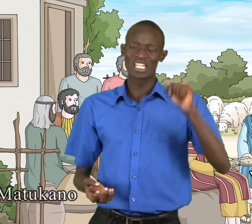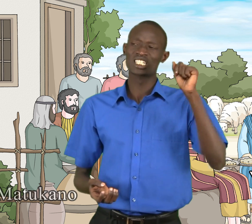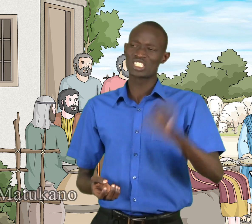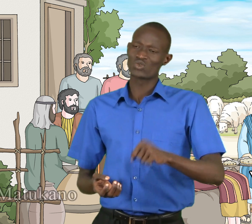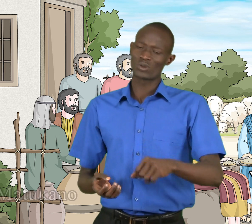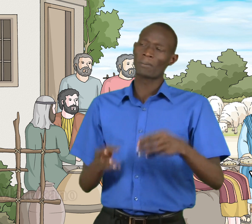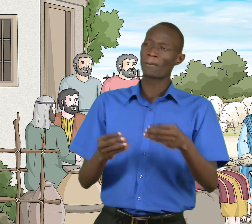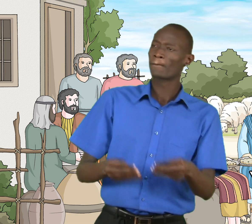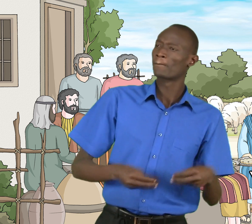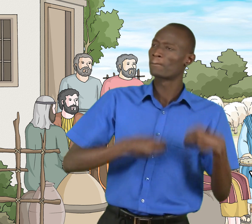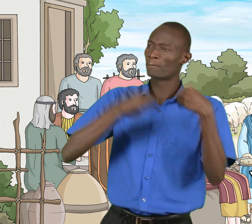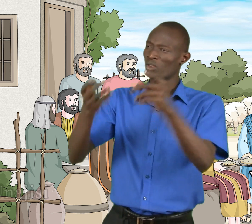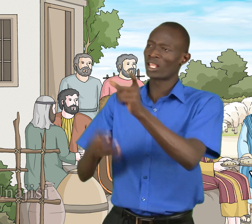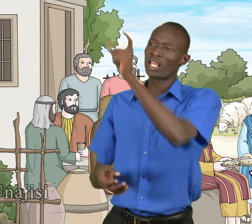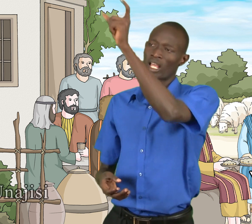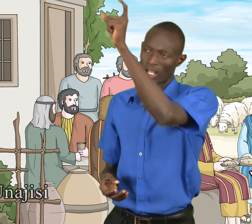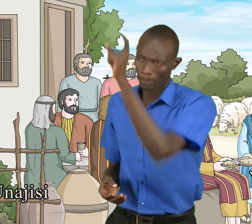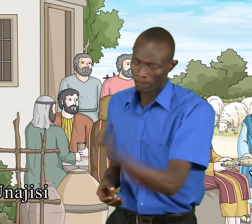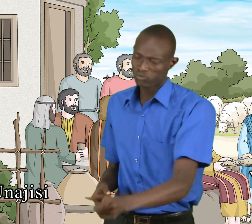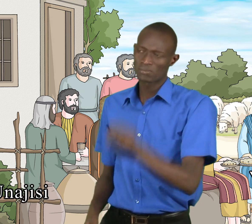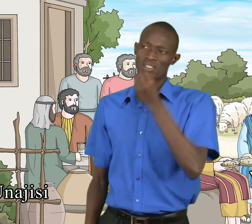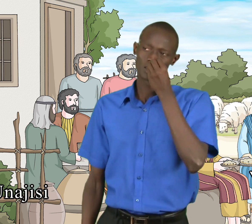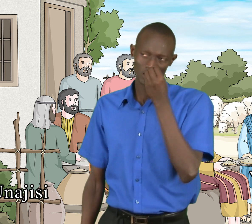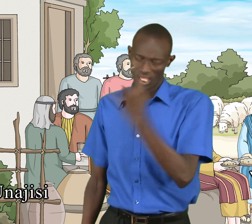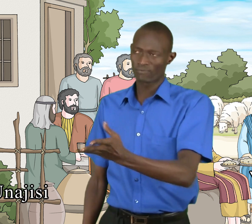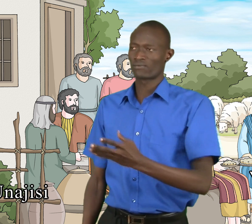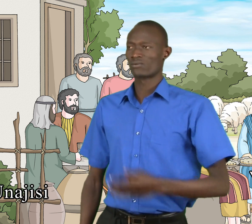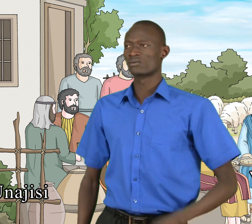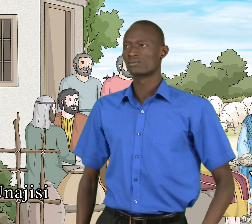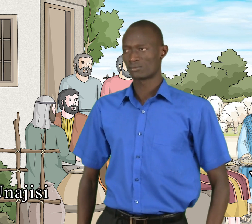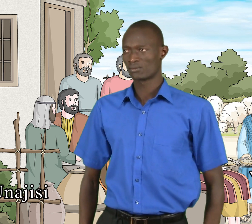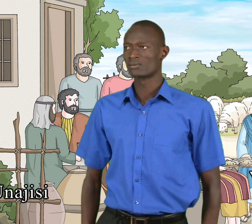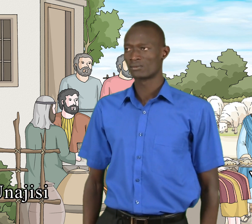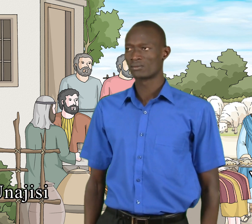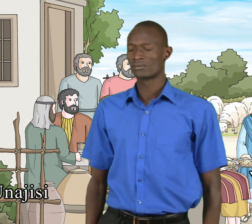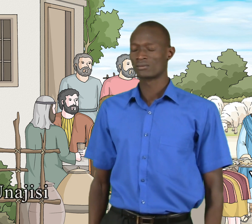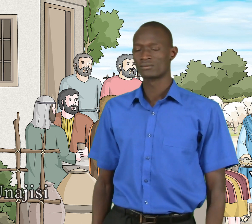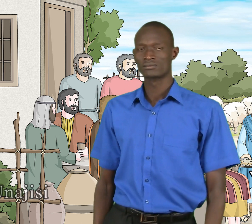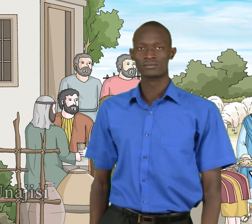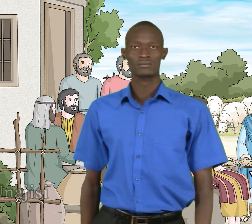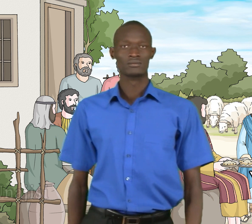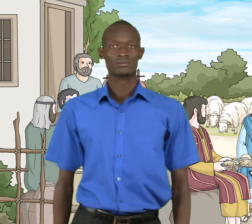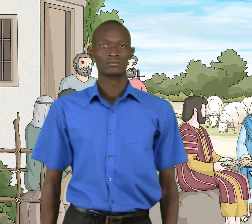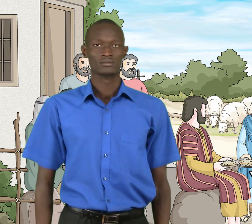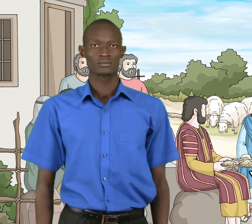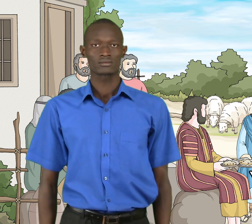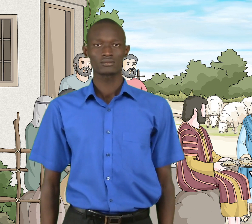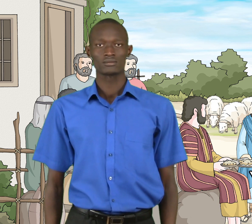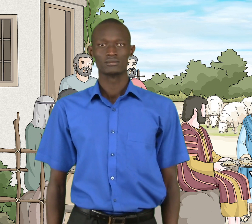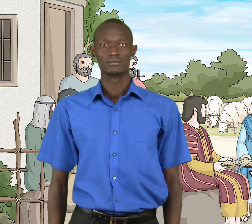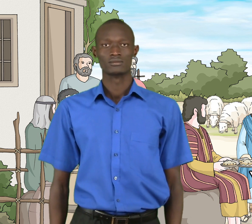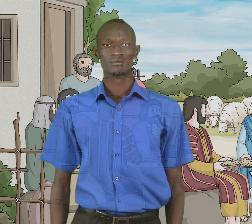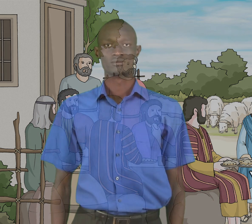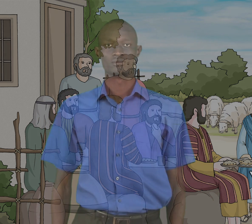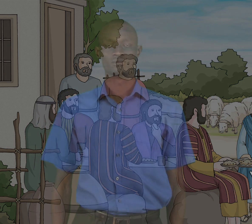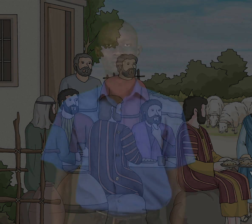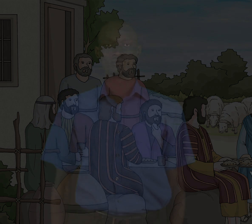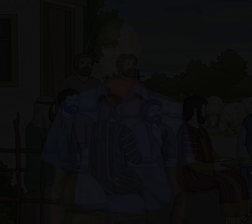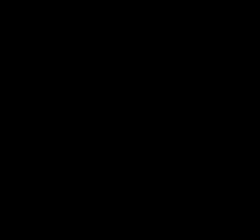These are what defile a man, but eating with unwashed hands does not defile him.”